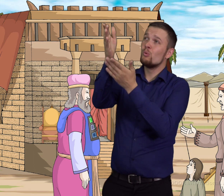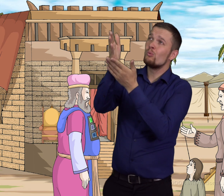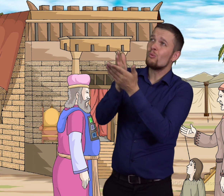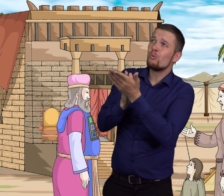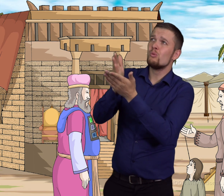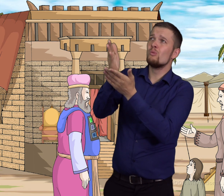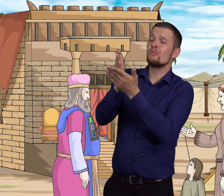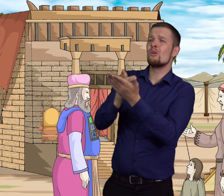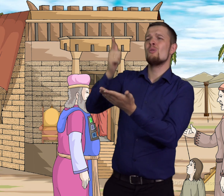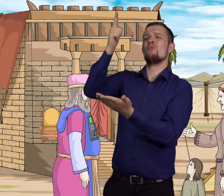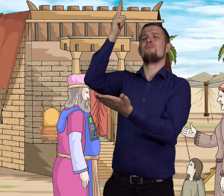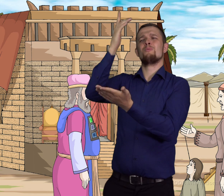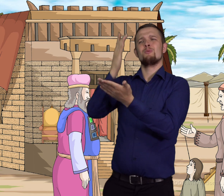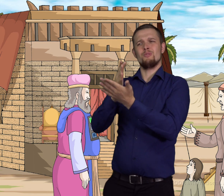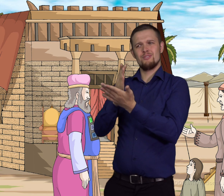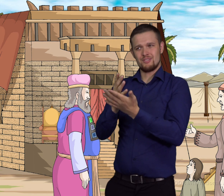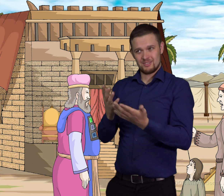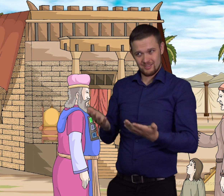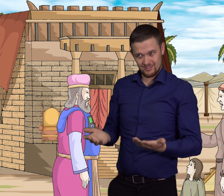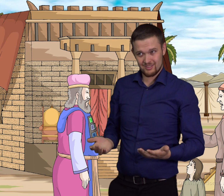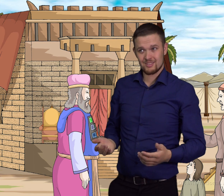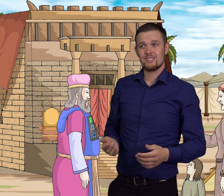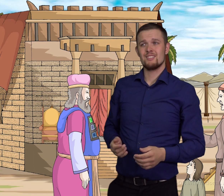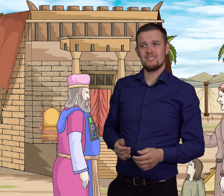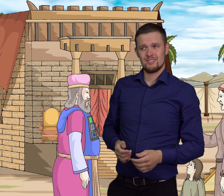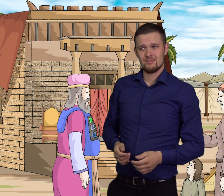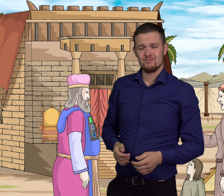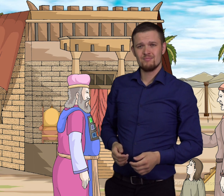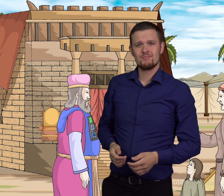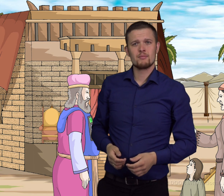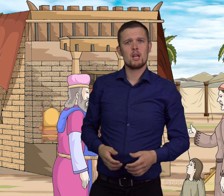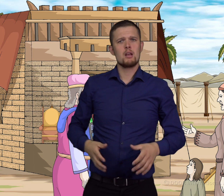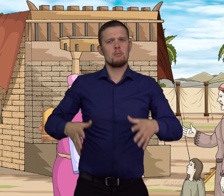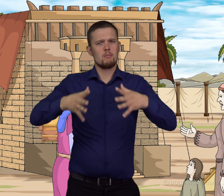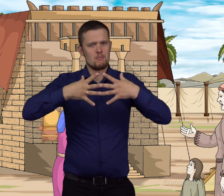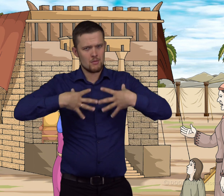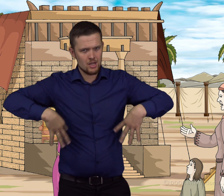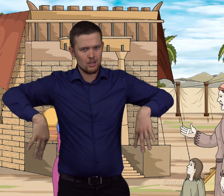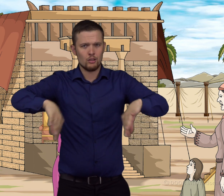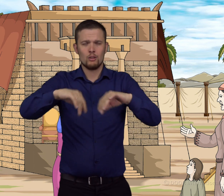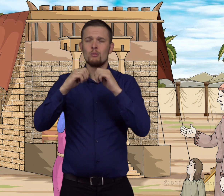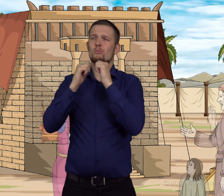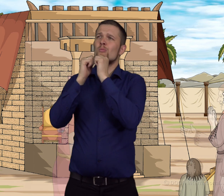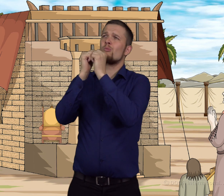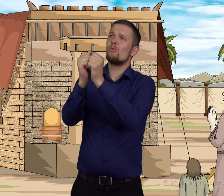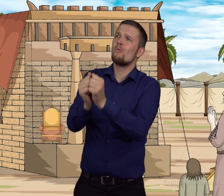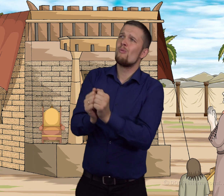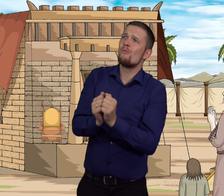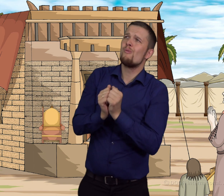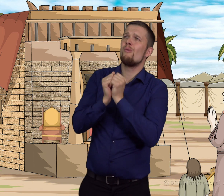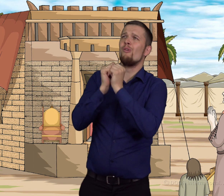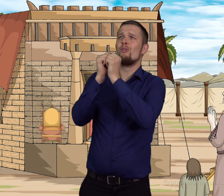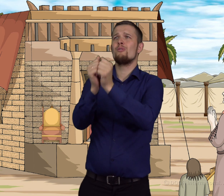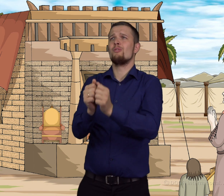So they worshiped the LORD there.